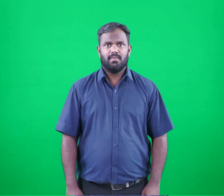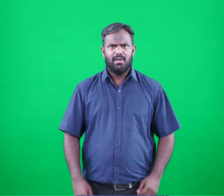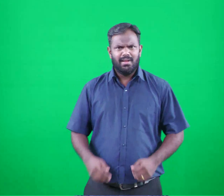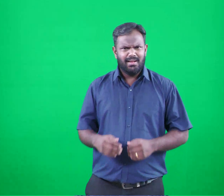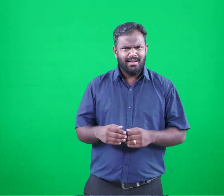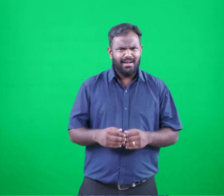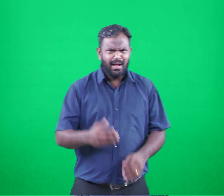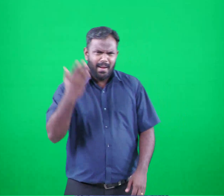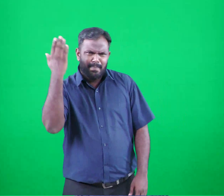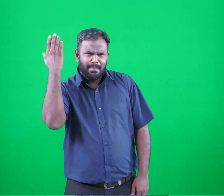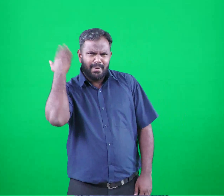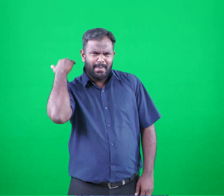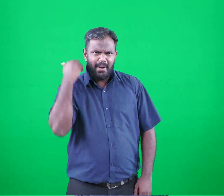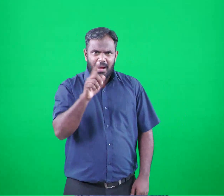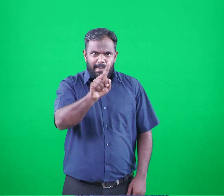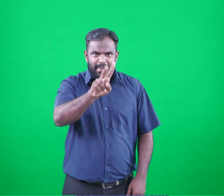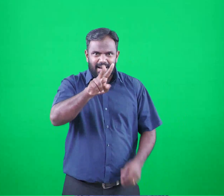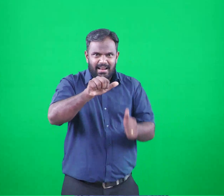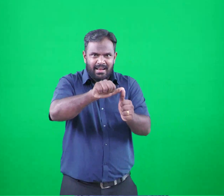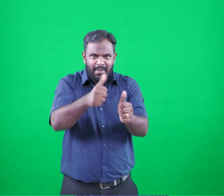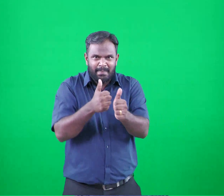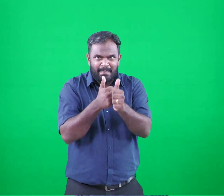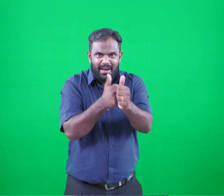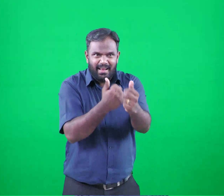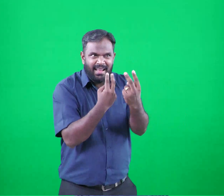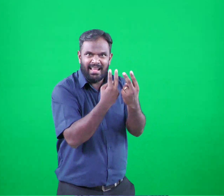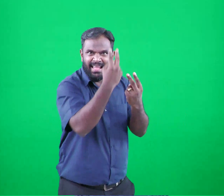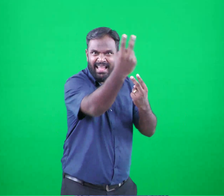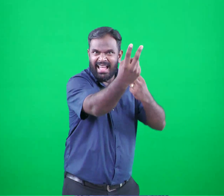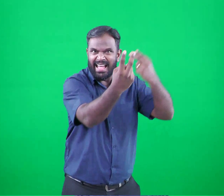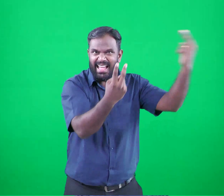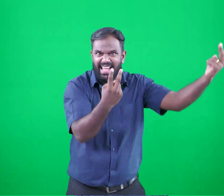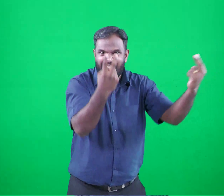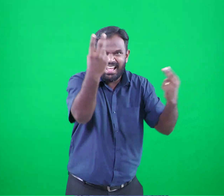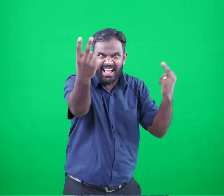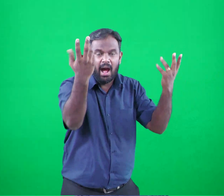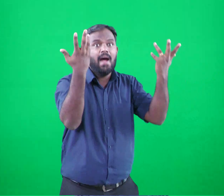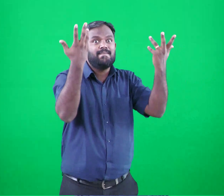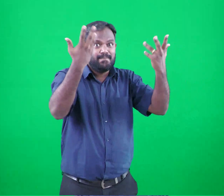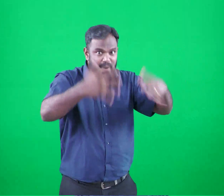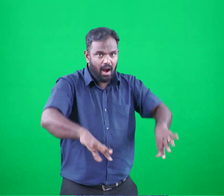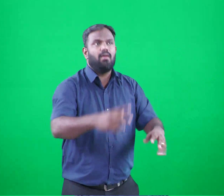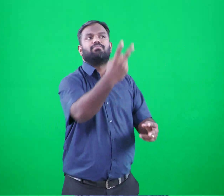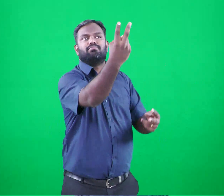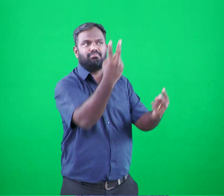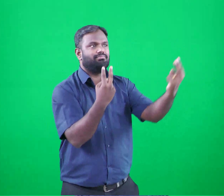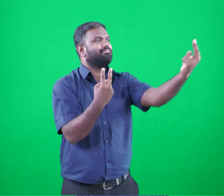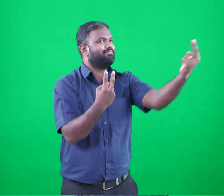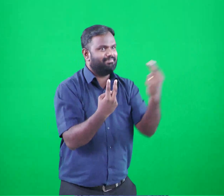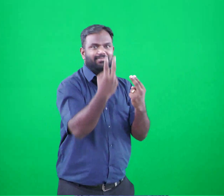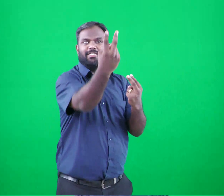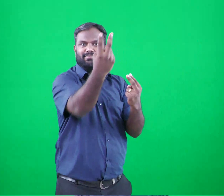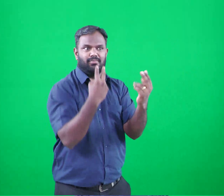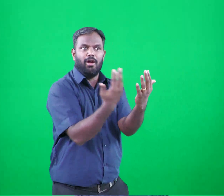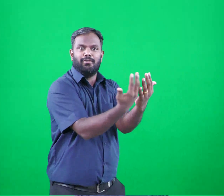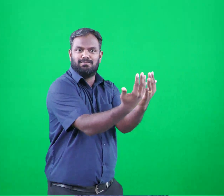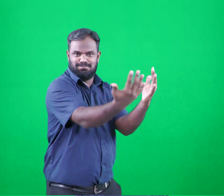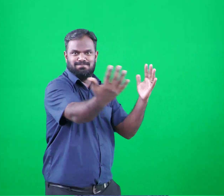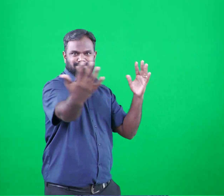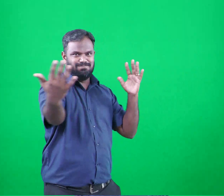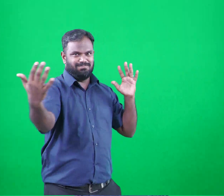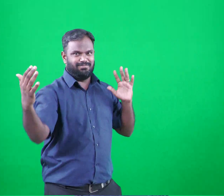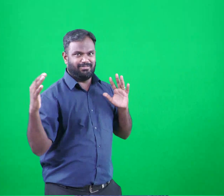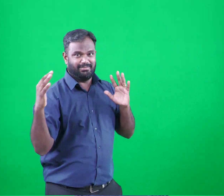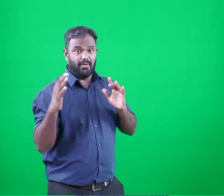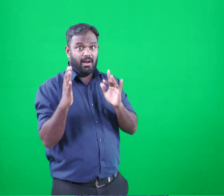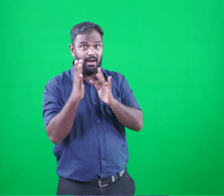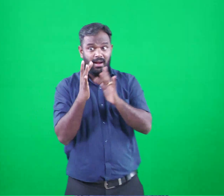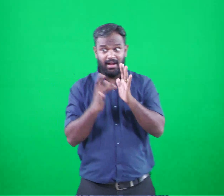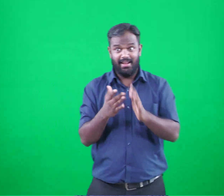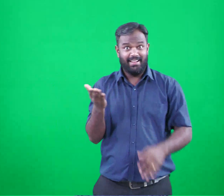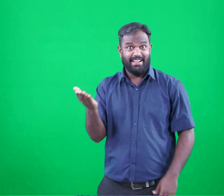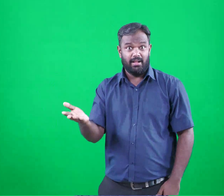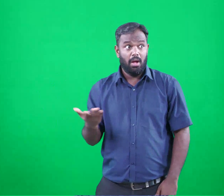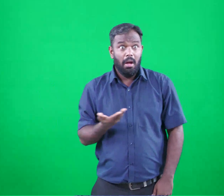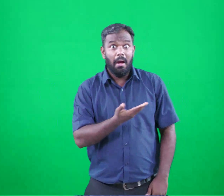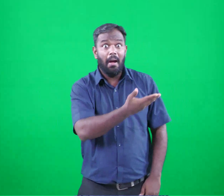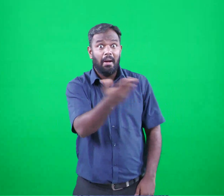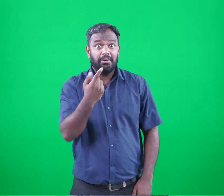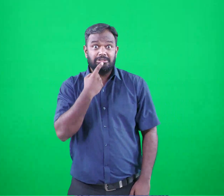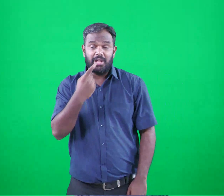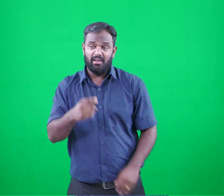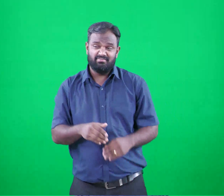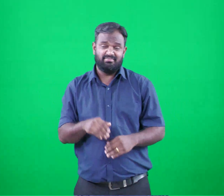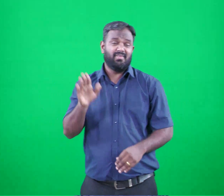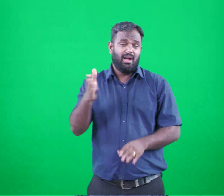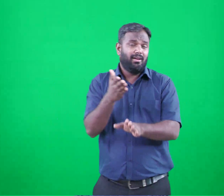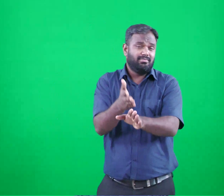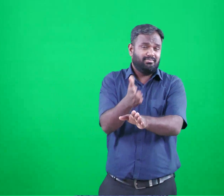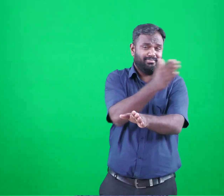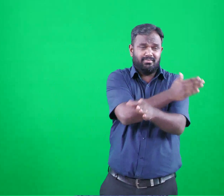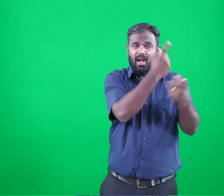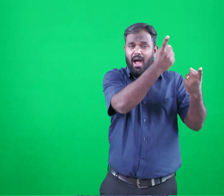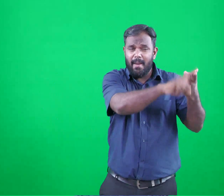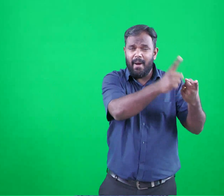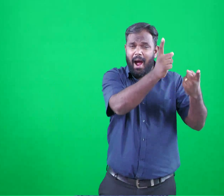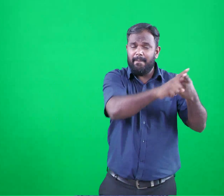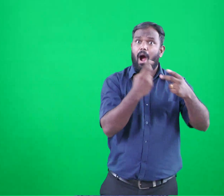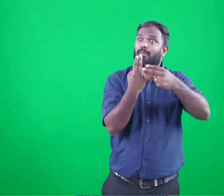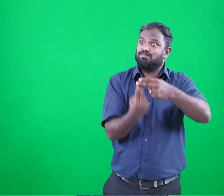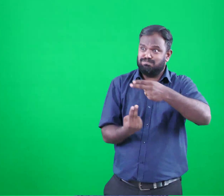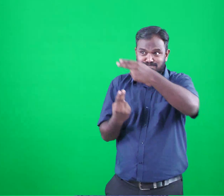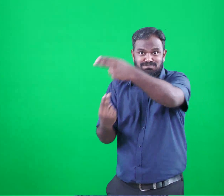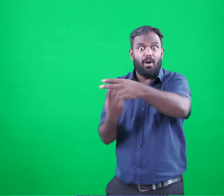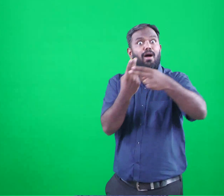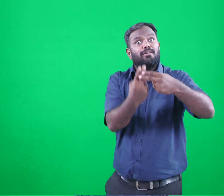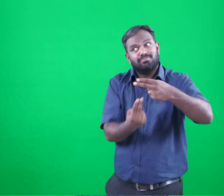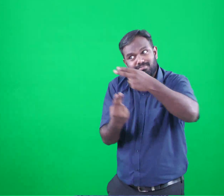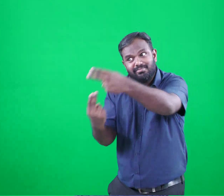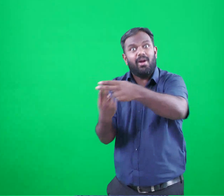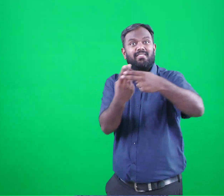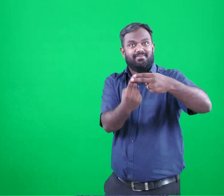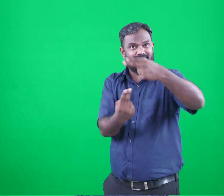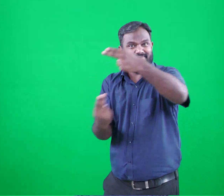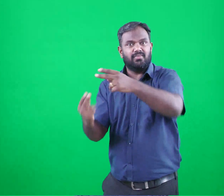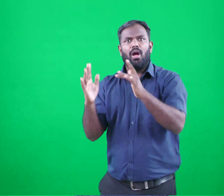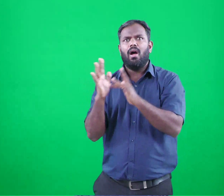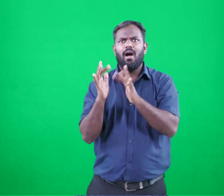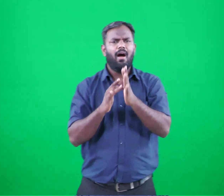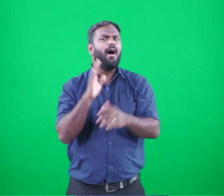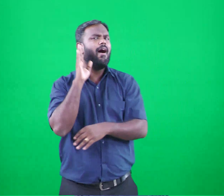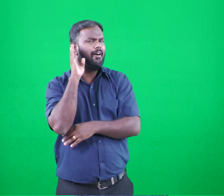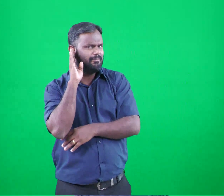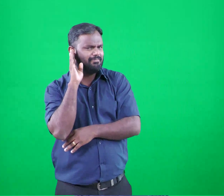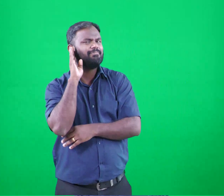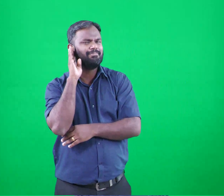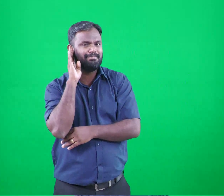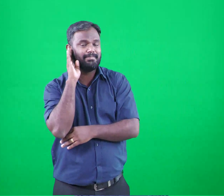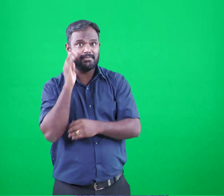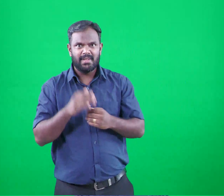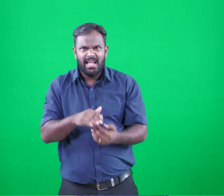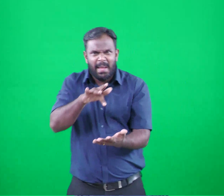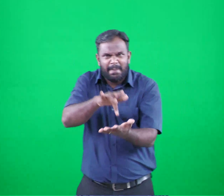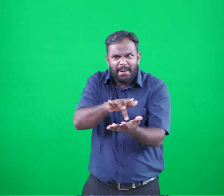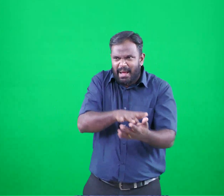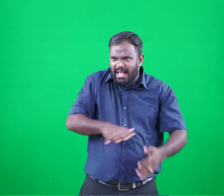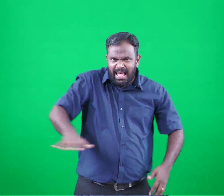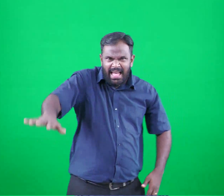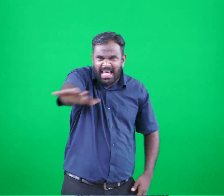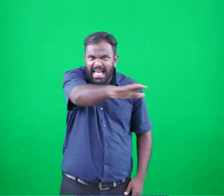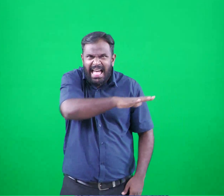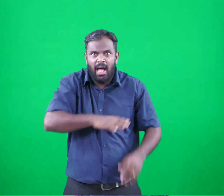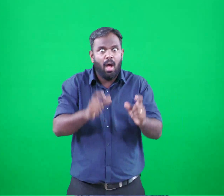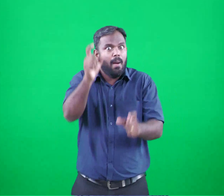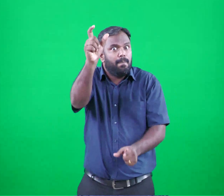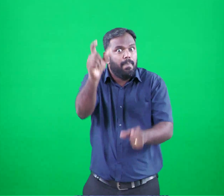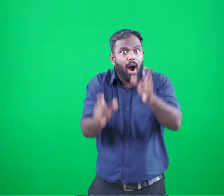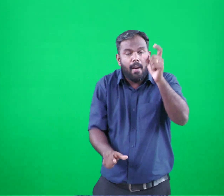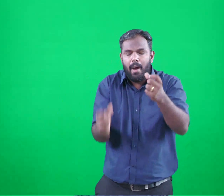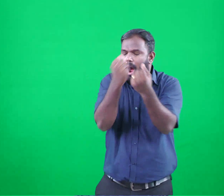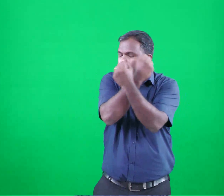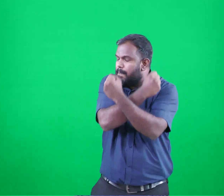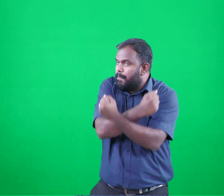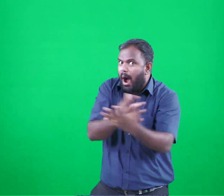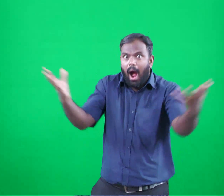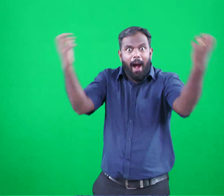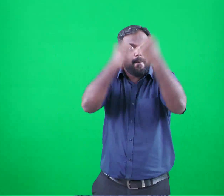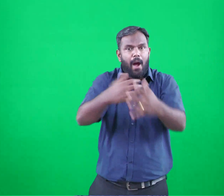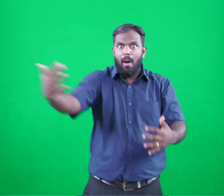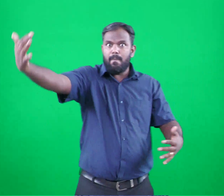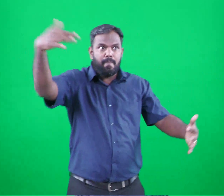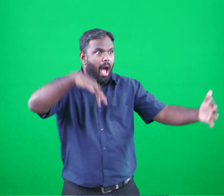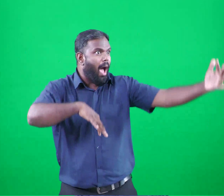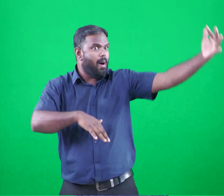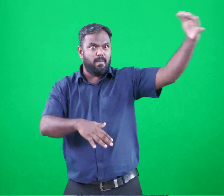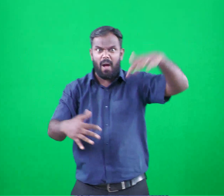Meanwhile, the apostles gathered around Jesus and brought Him news of all they had done and taught.